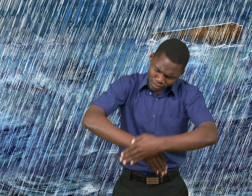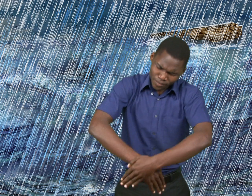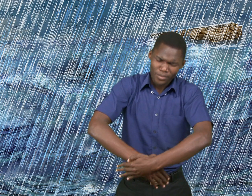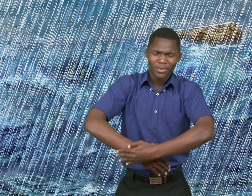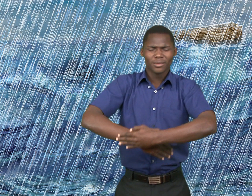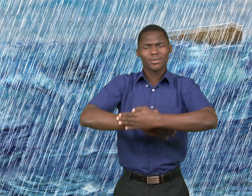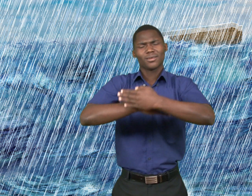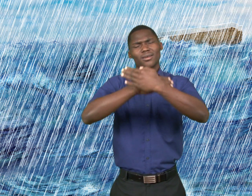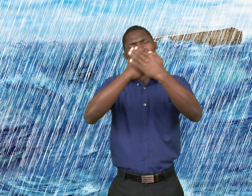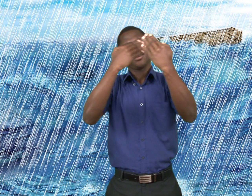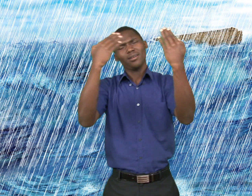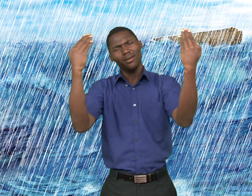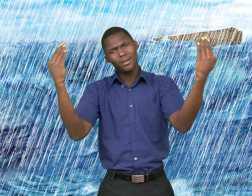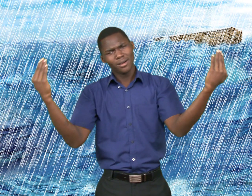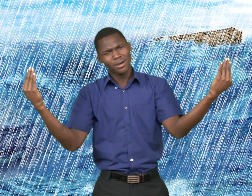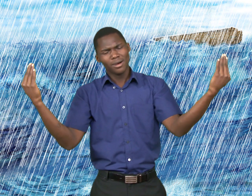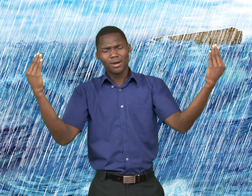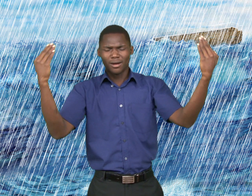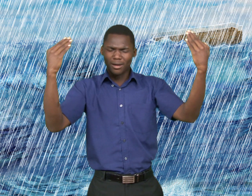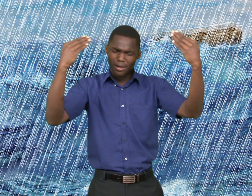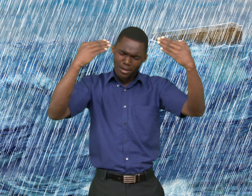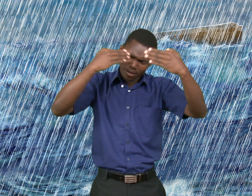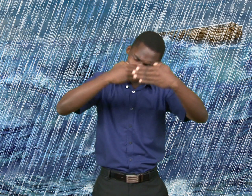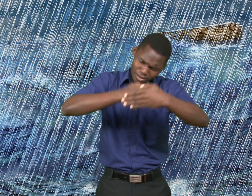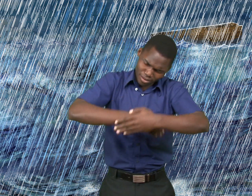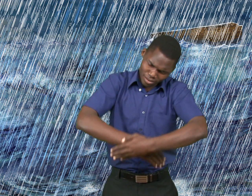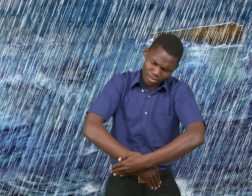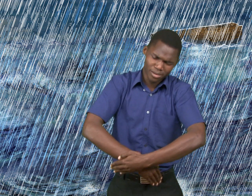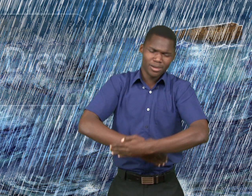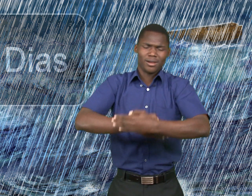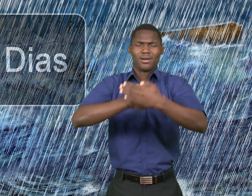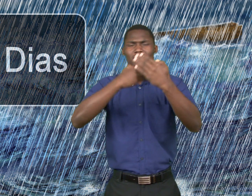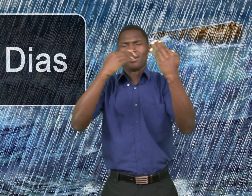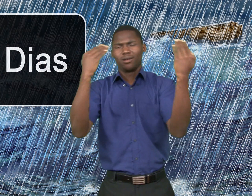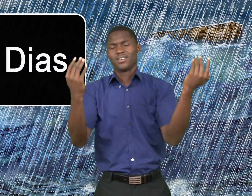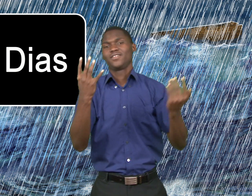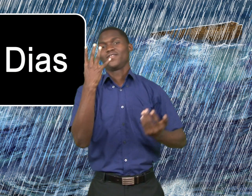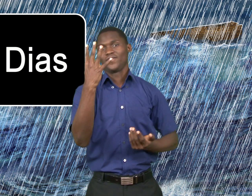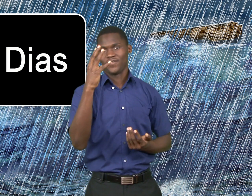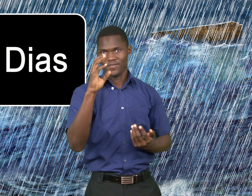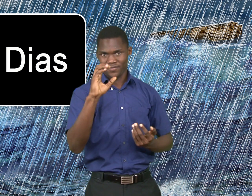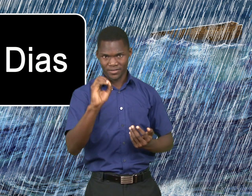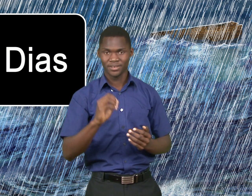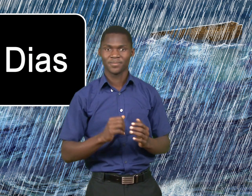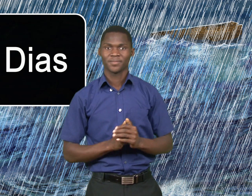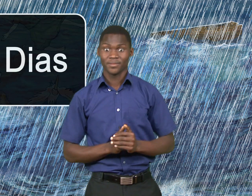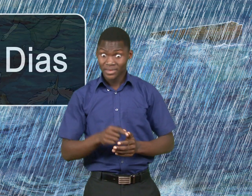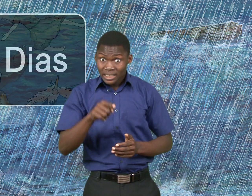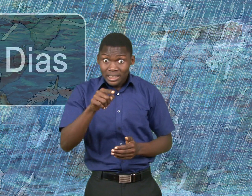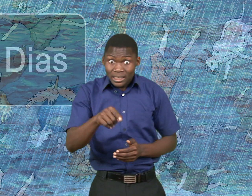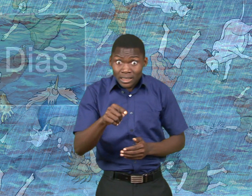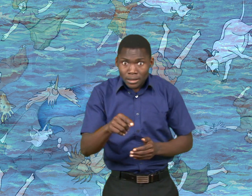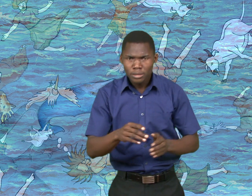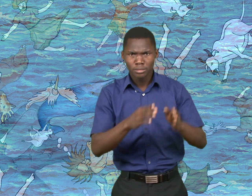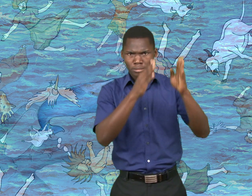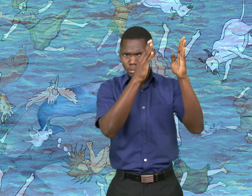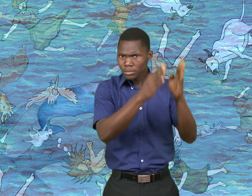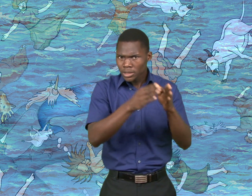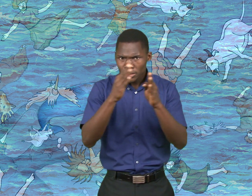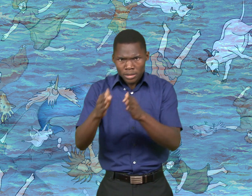The waters rose and covered the mountaintops to a depth of fifteen cubits.